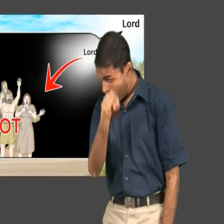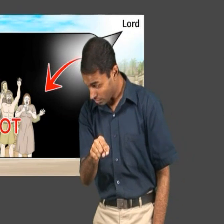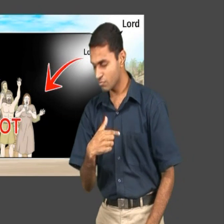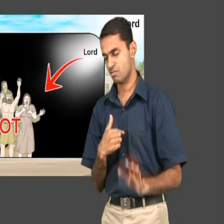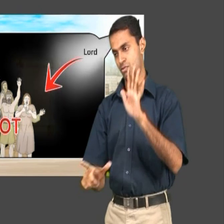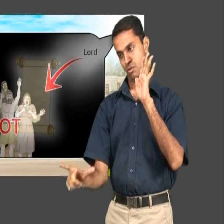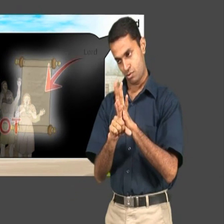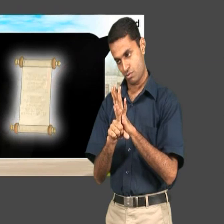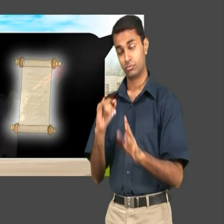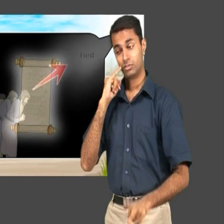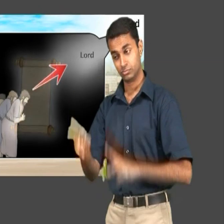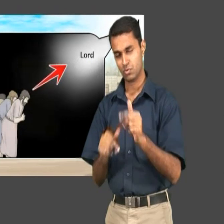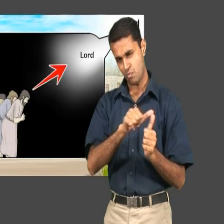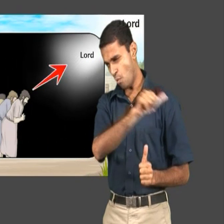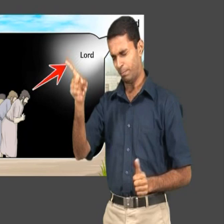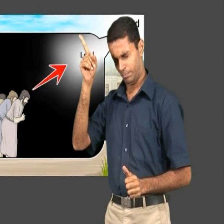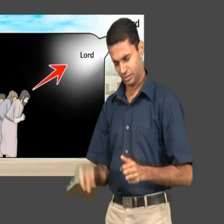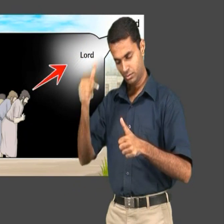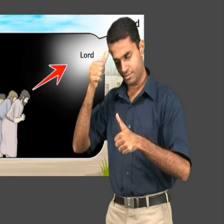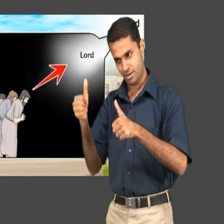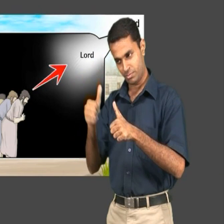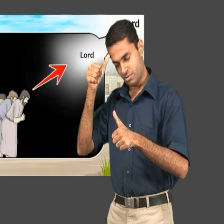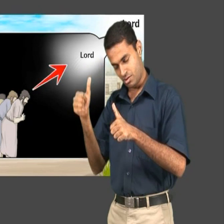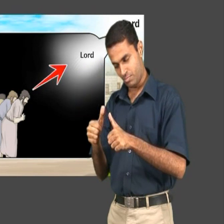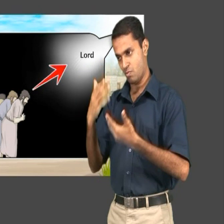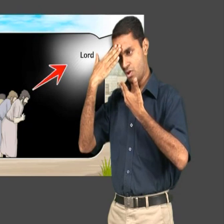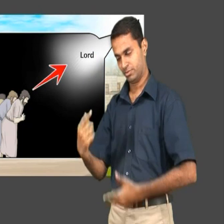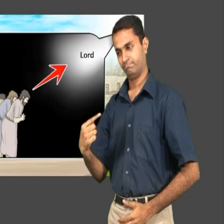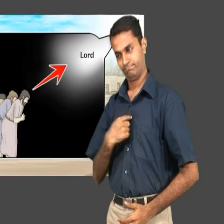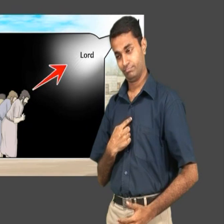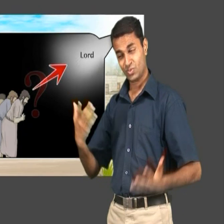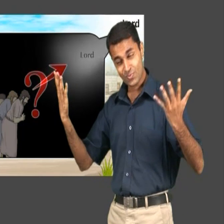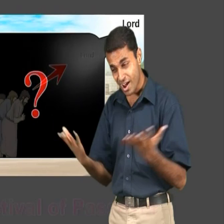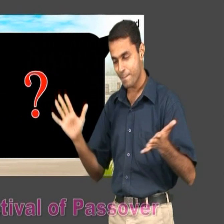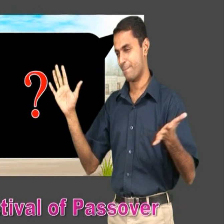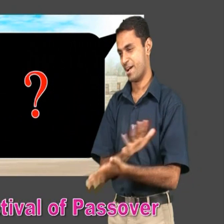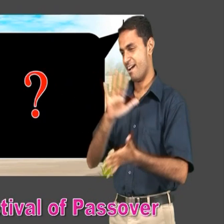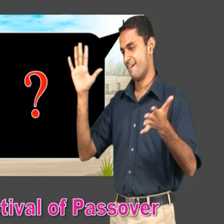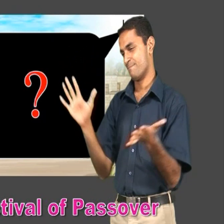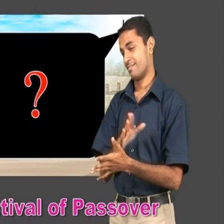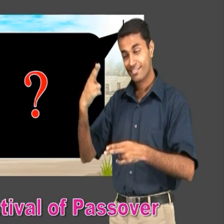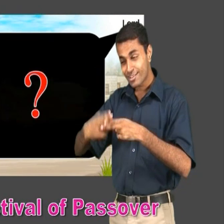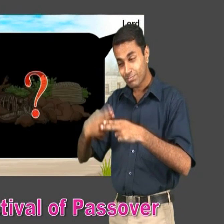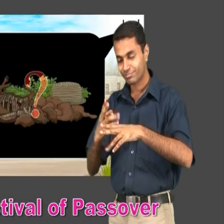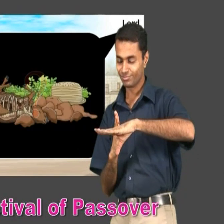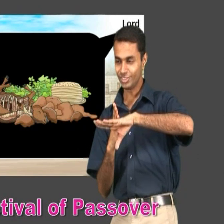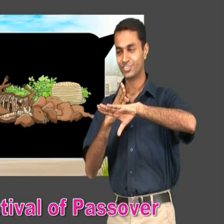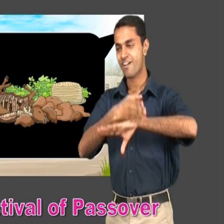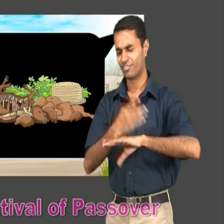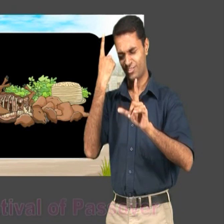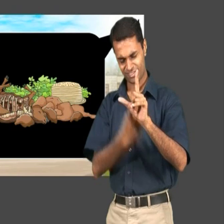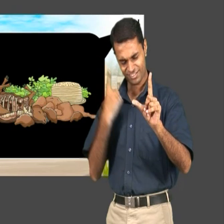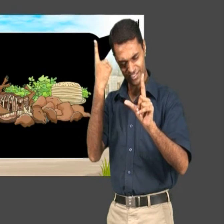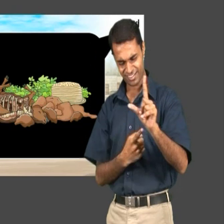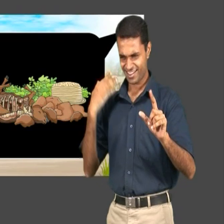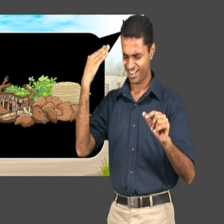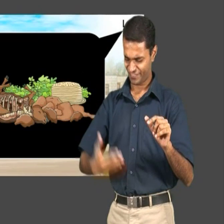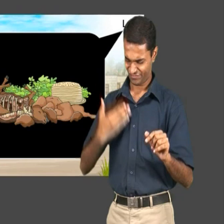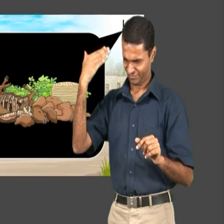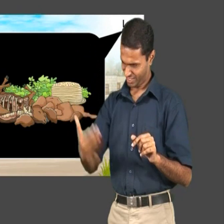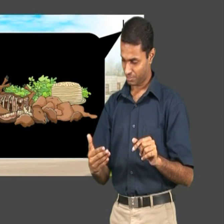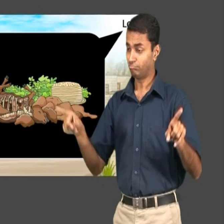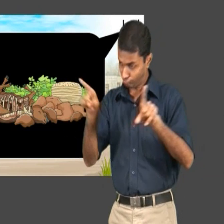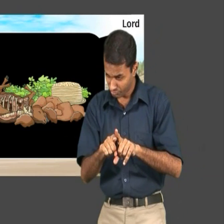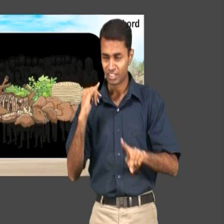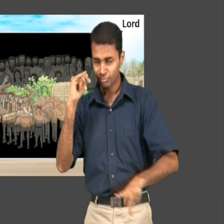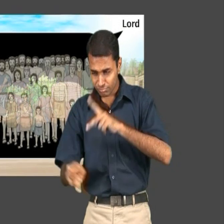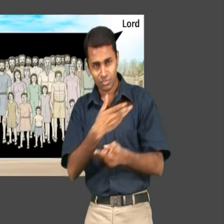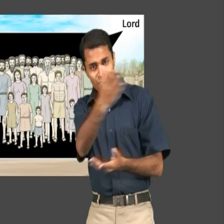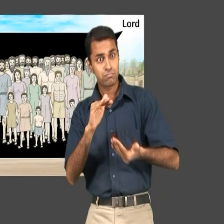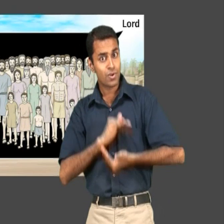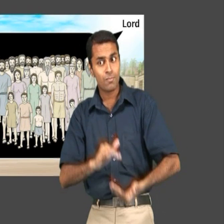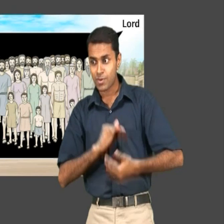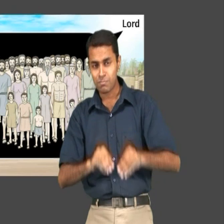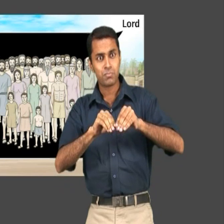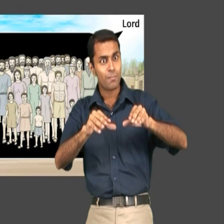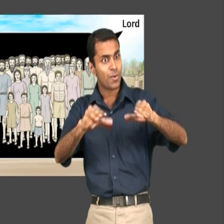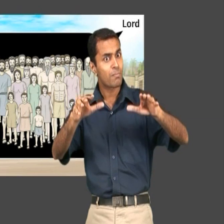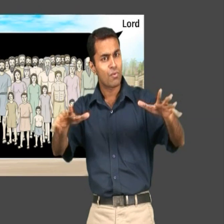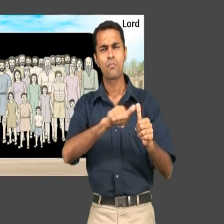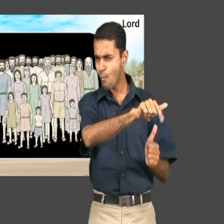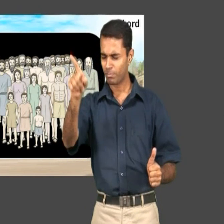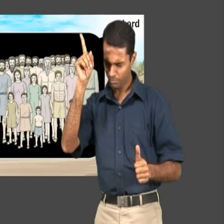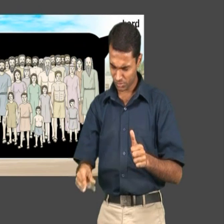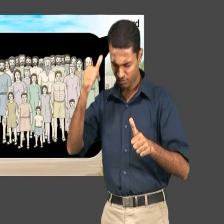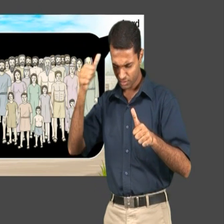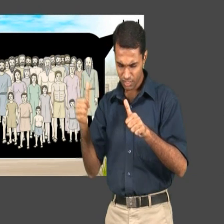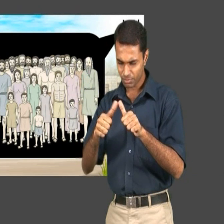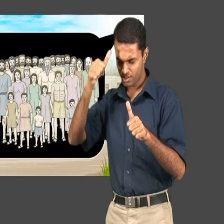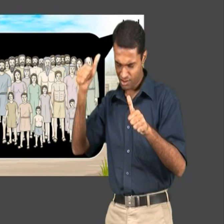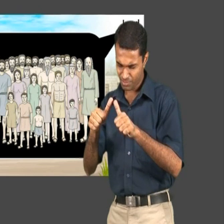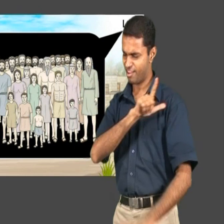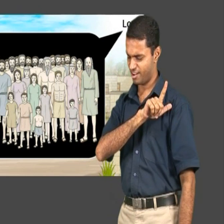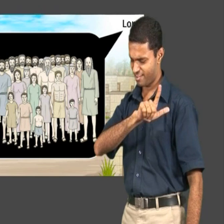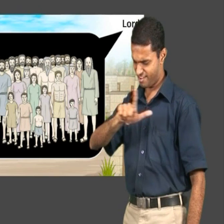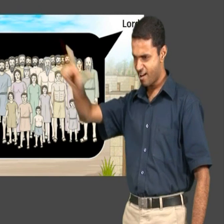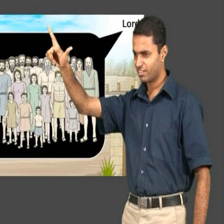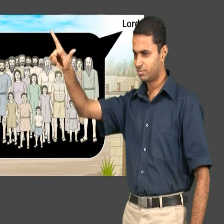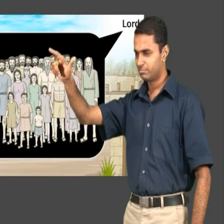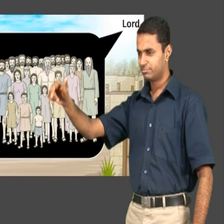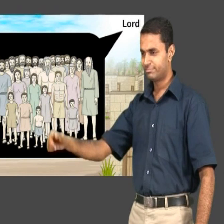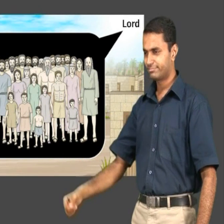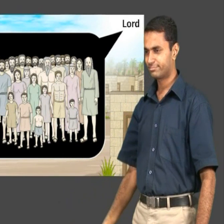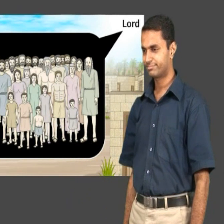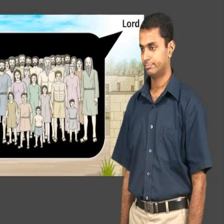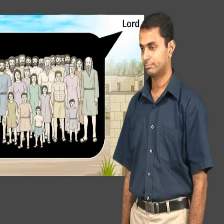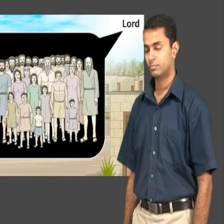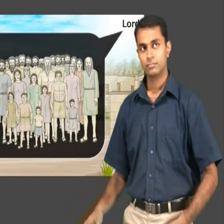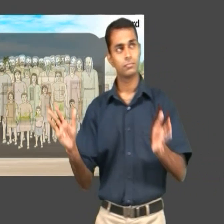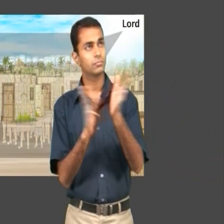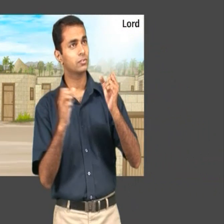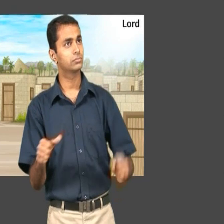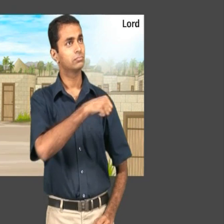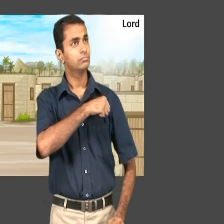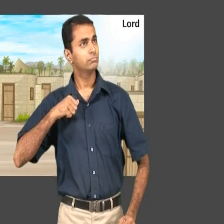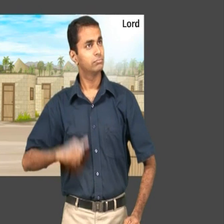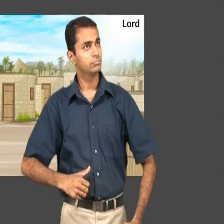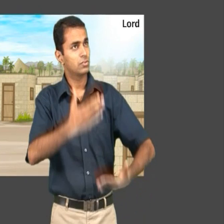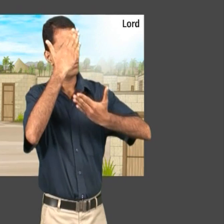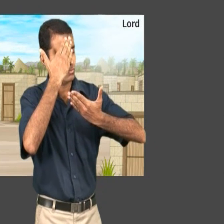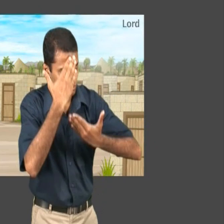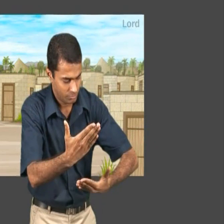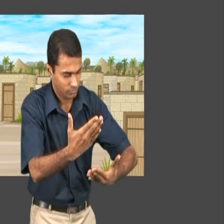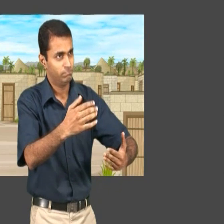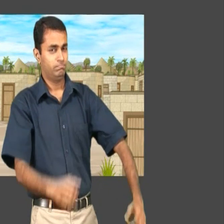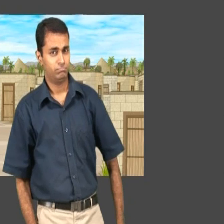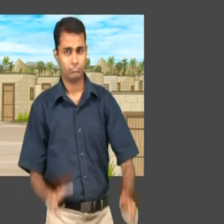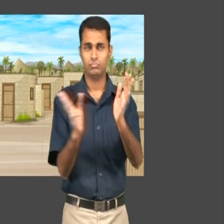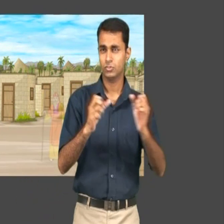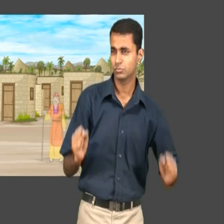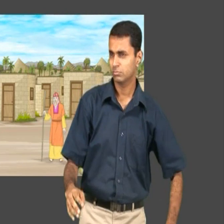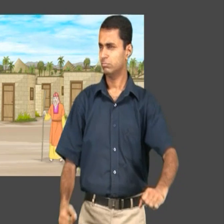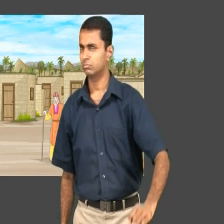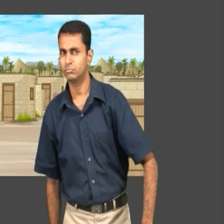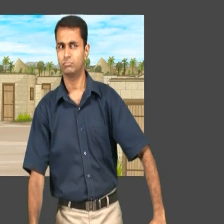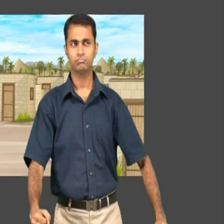And this day will be a memorial for you, and you are to celebrate it as a feast to the LORD, as a permanent statute for the generations to come.